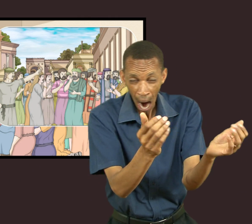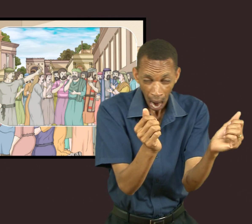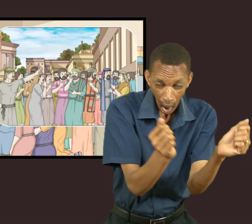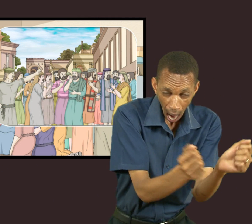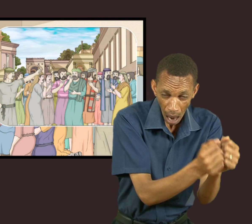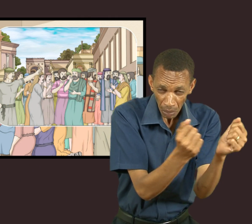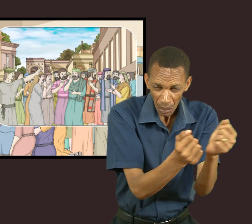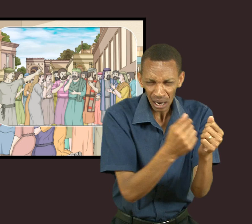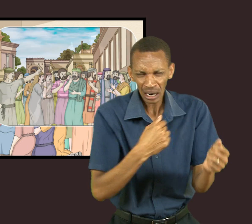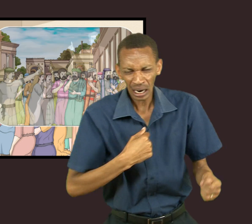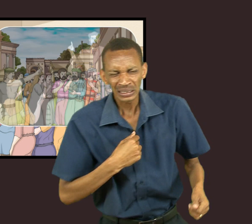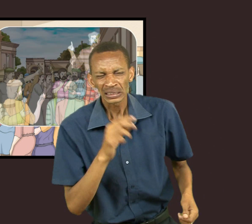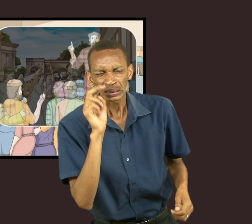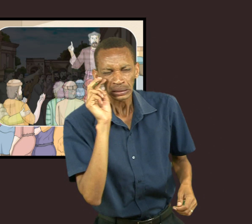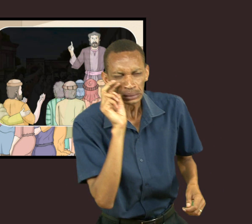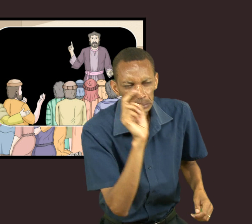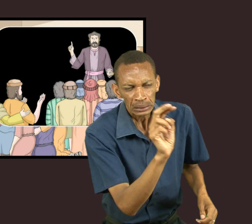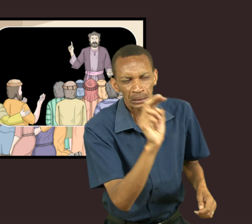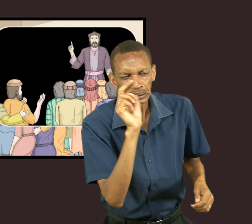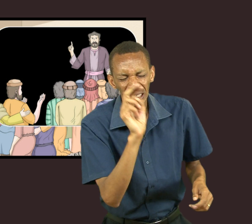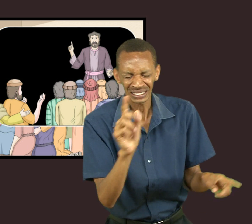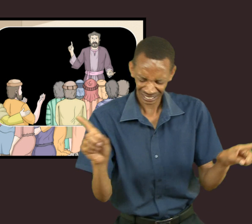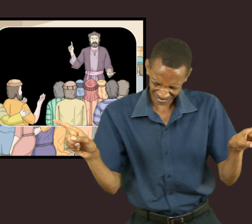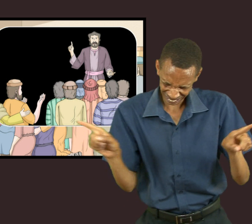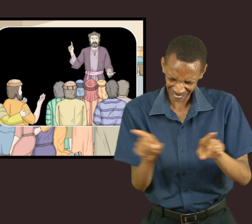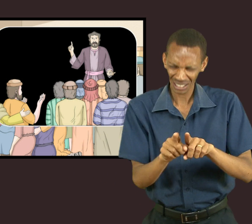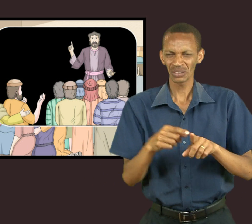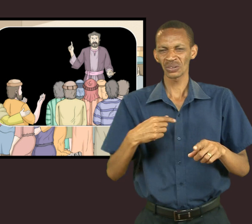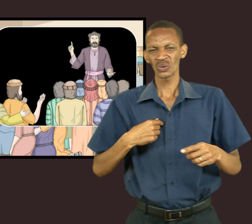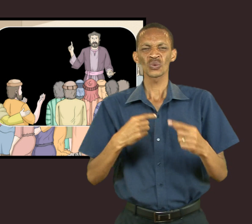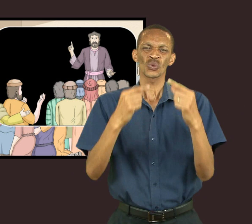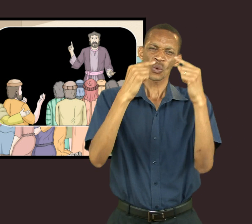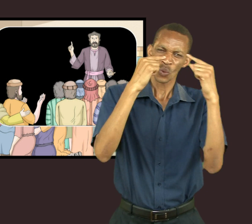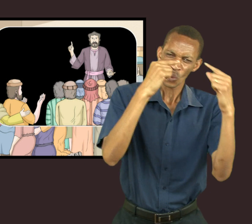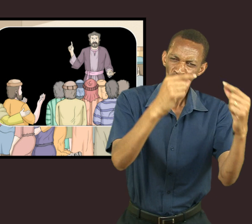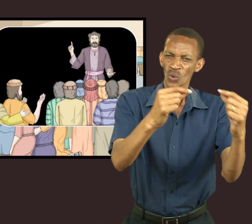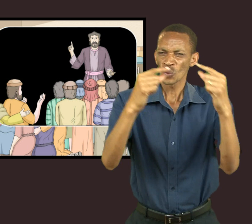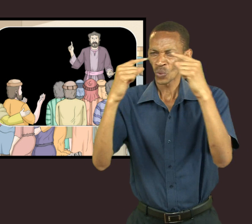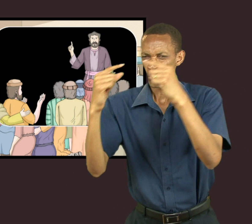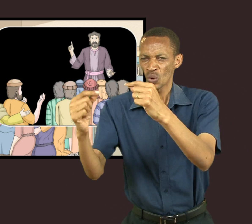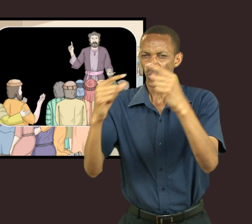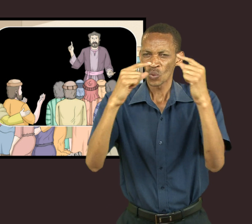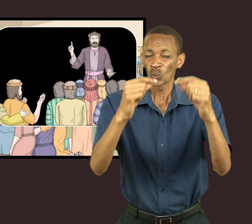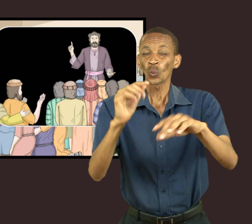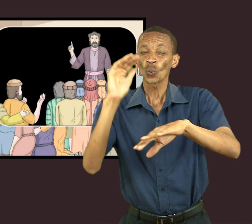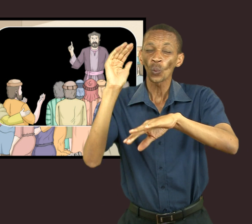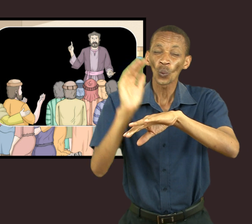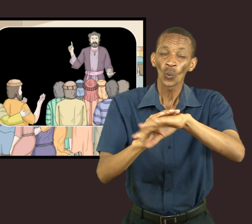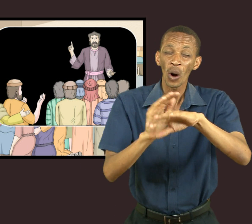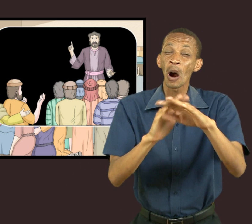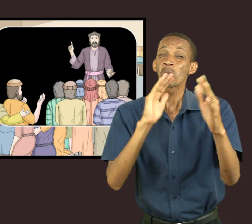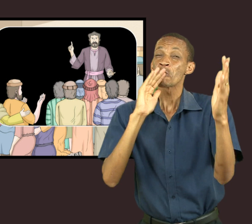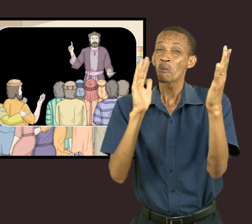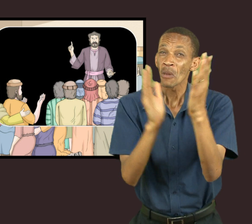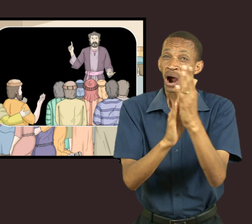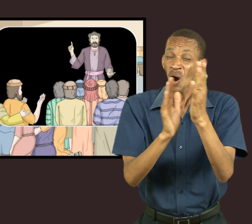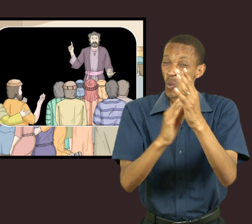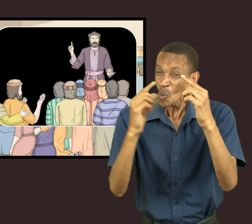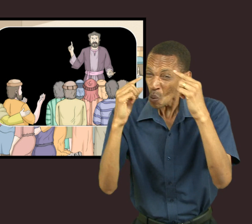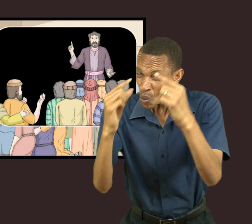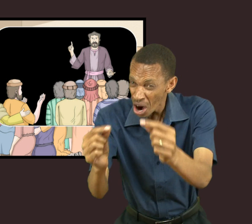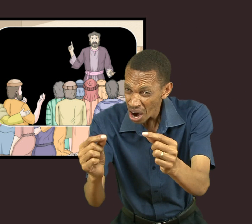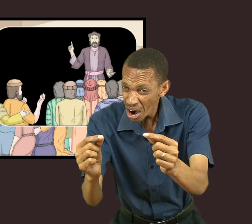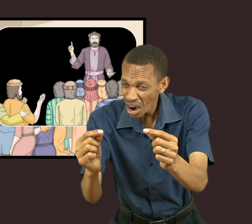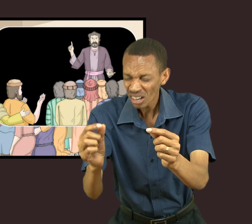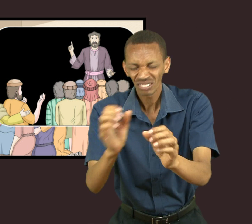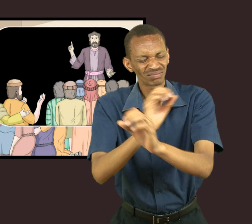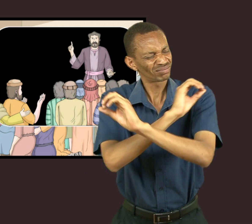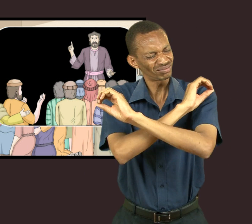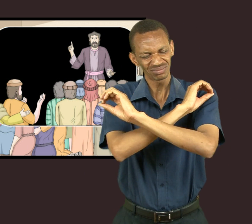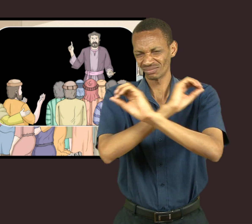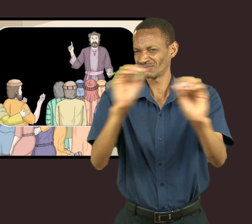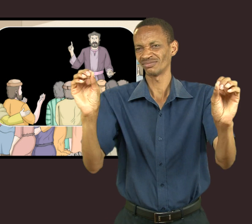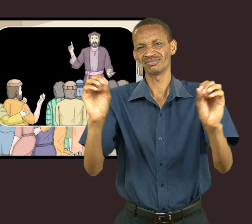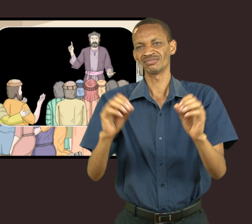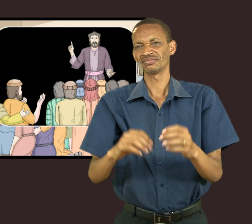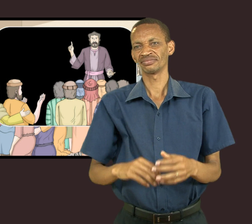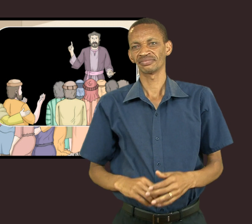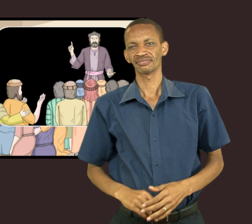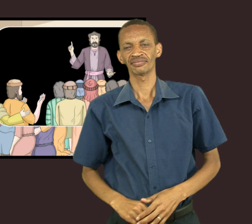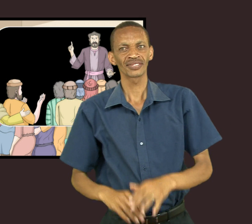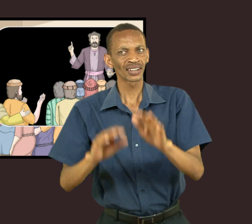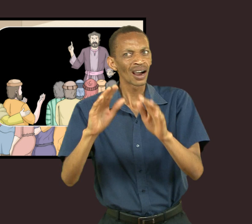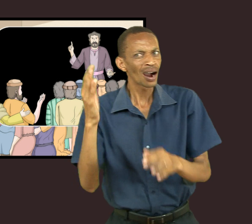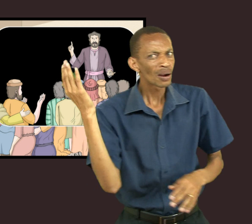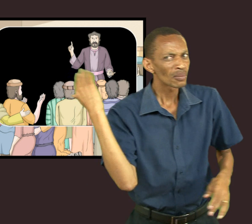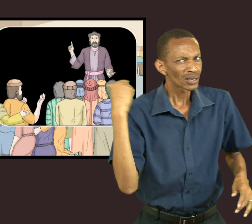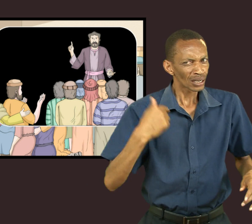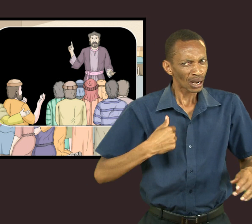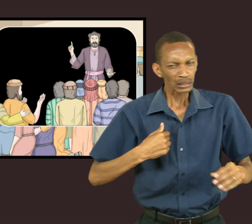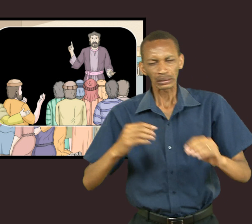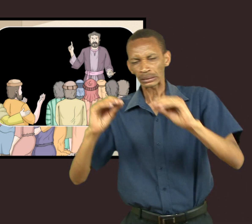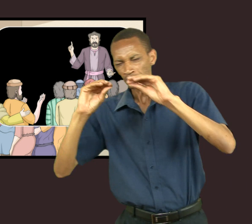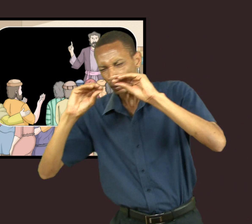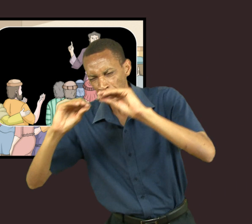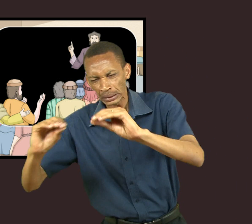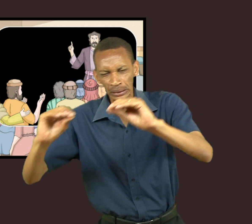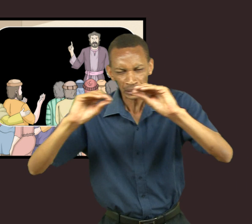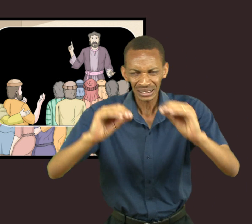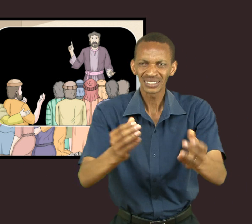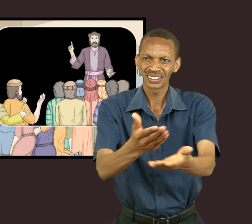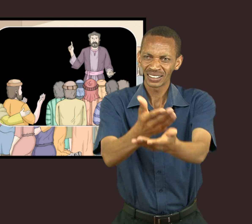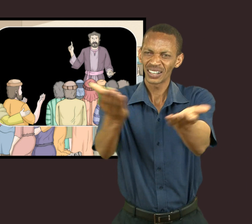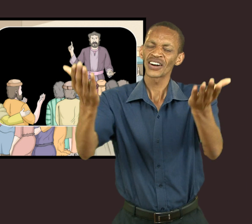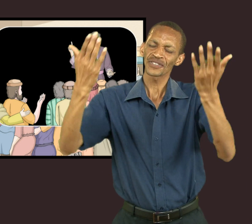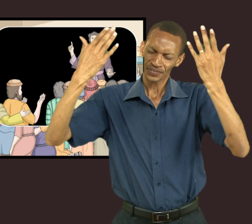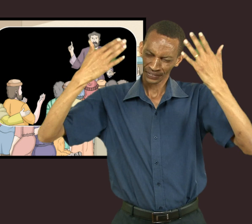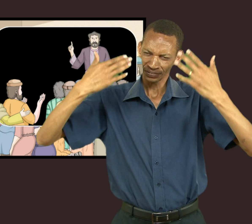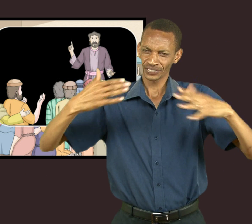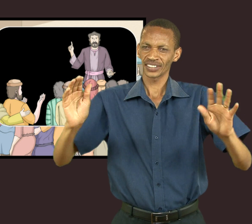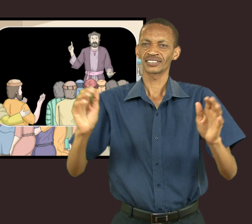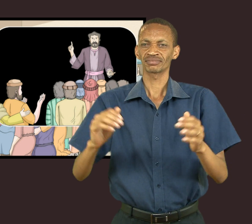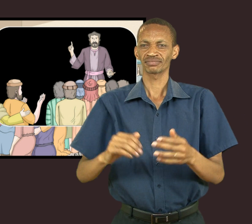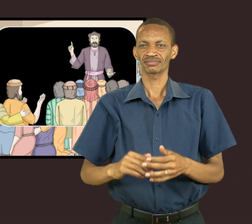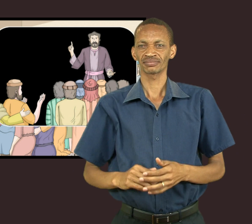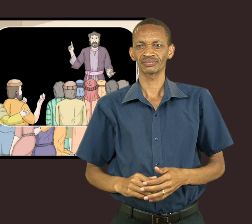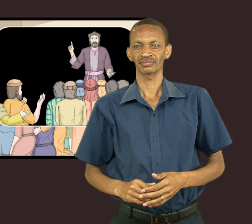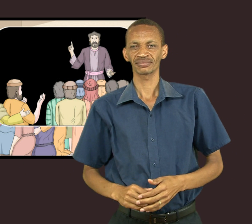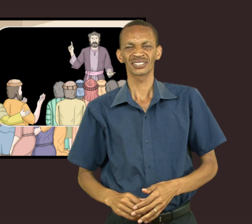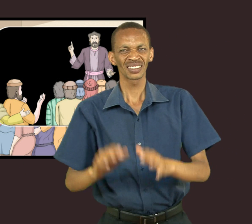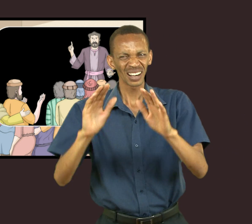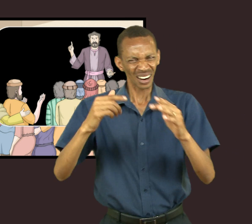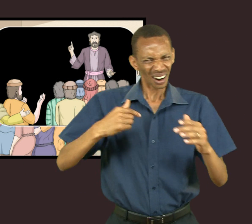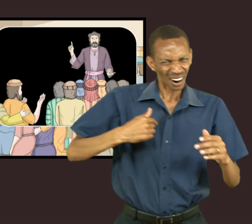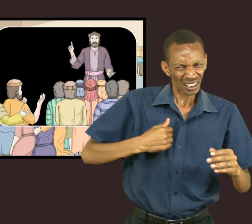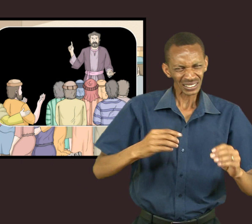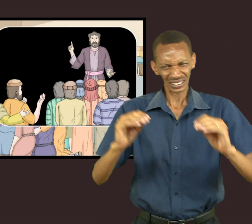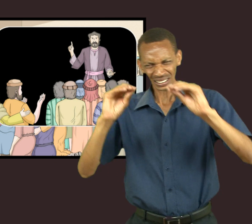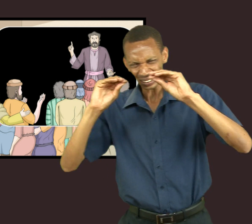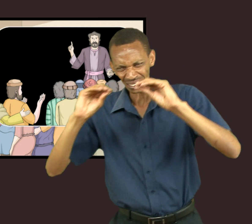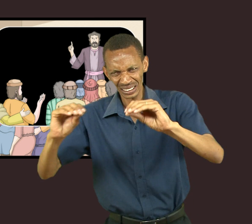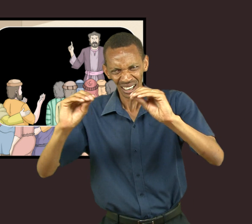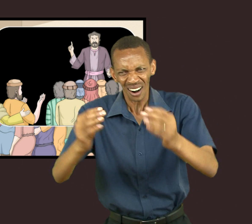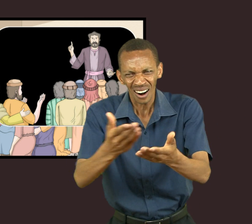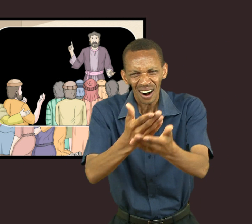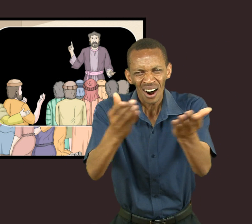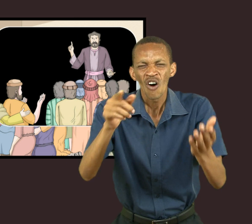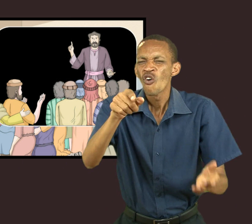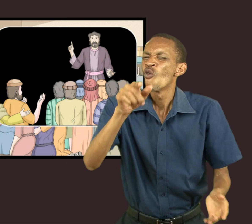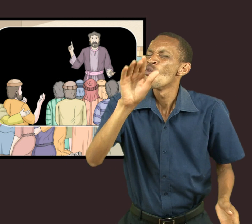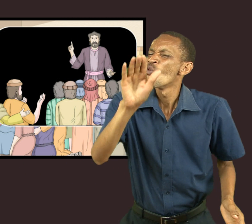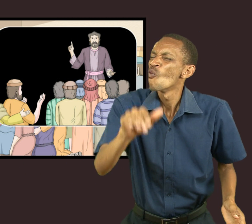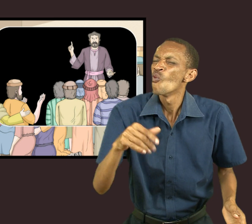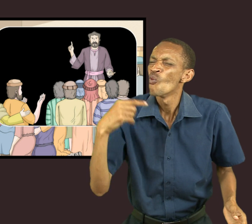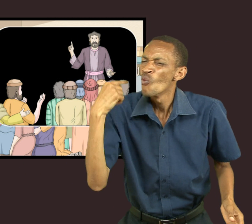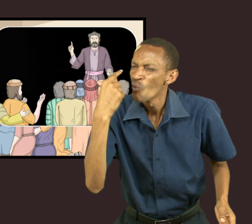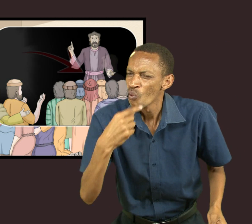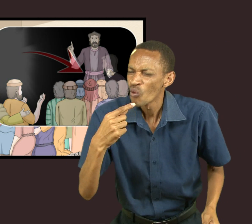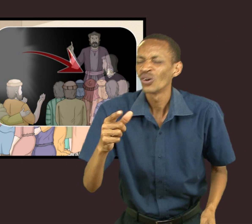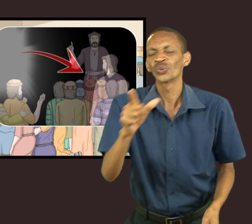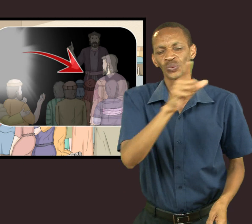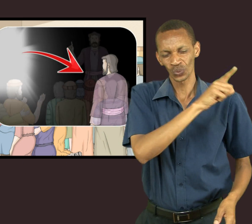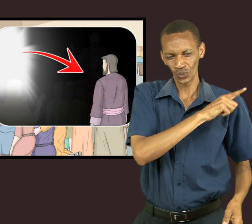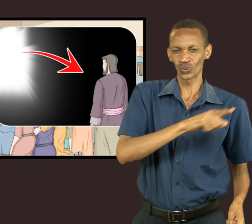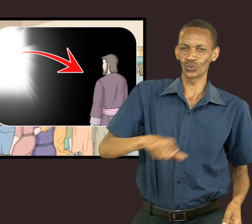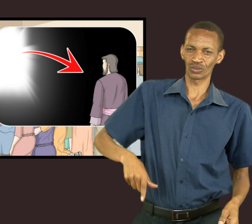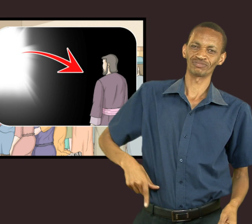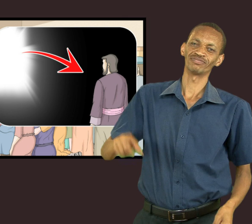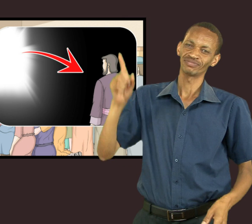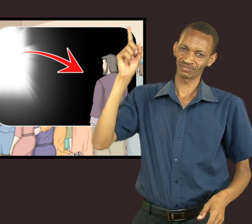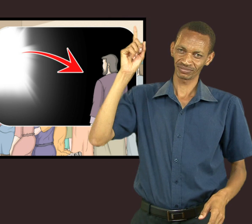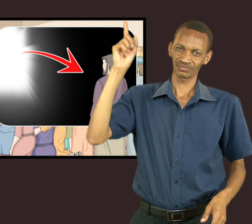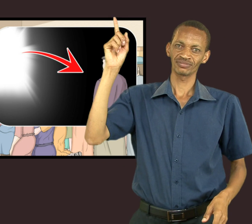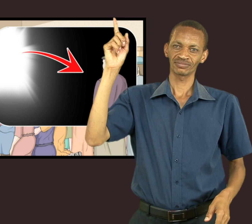What can I say to you? Shall I praise you for this? No, I will not!